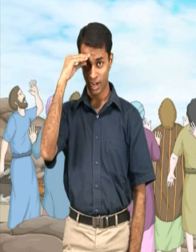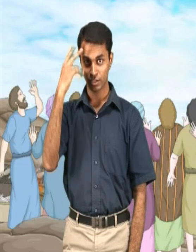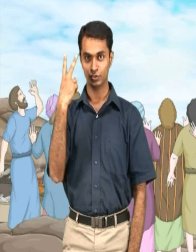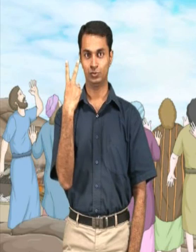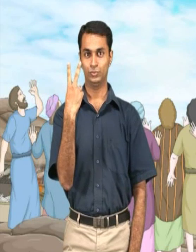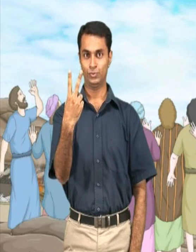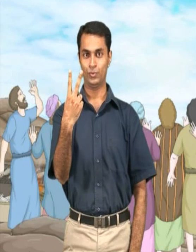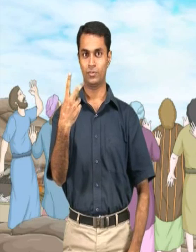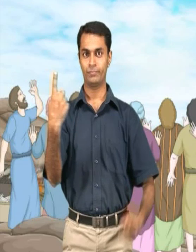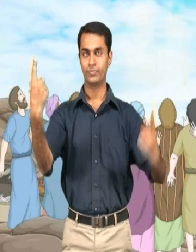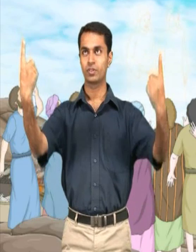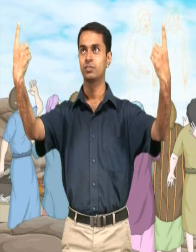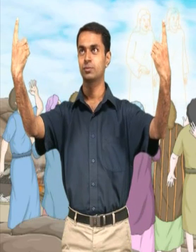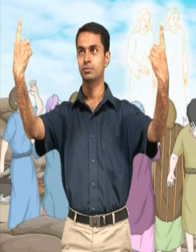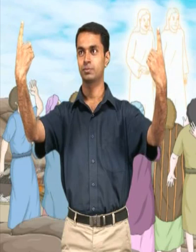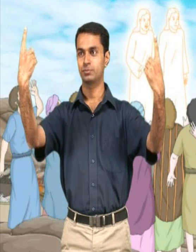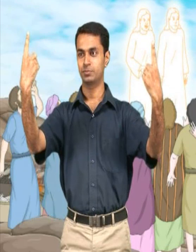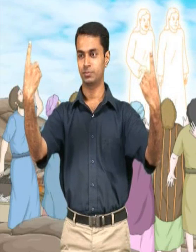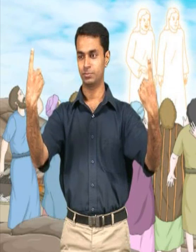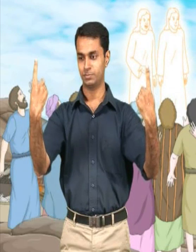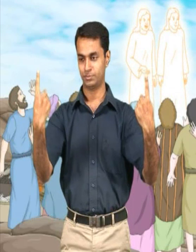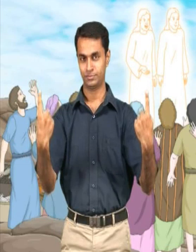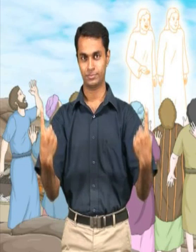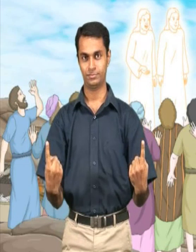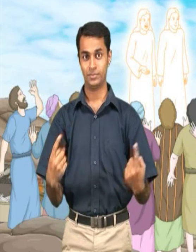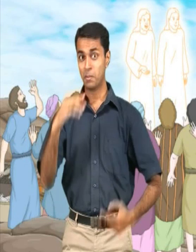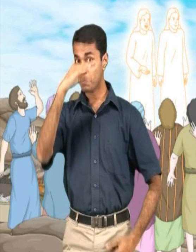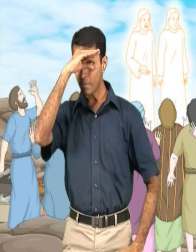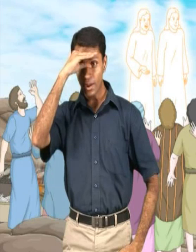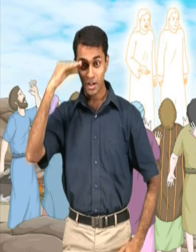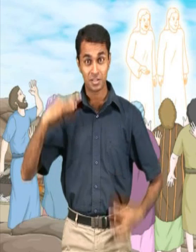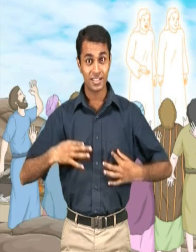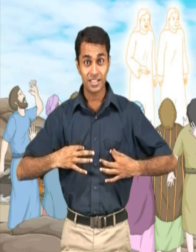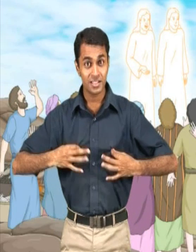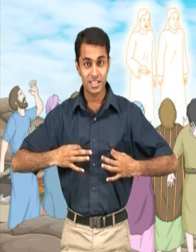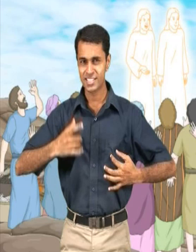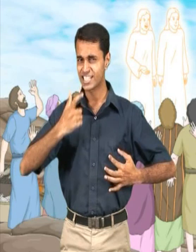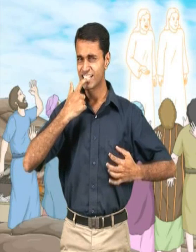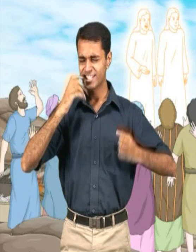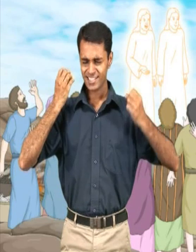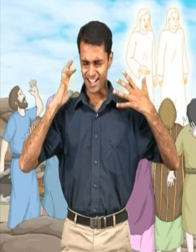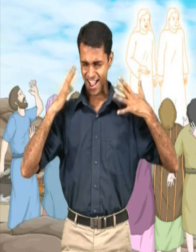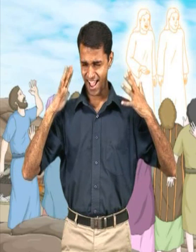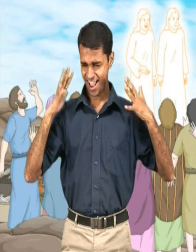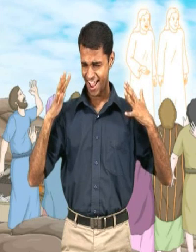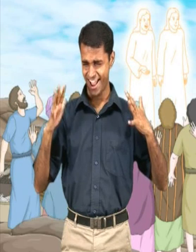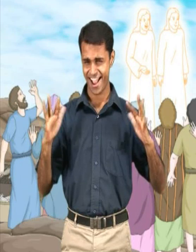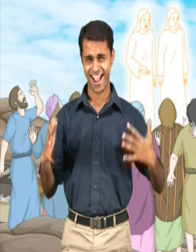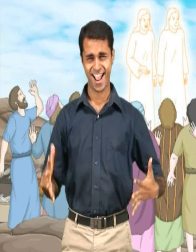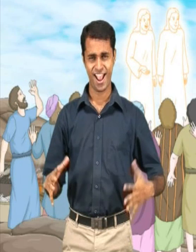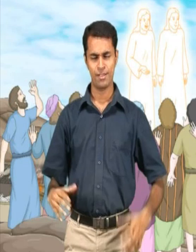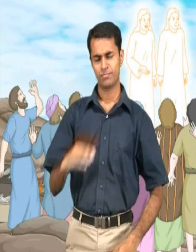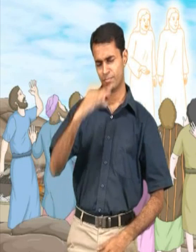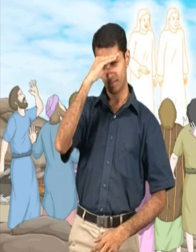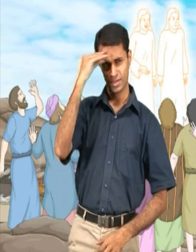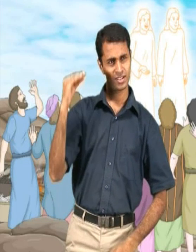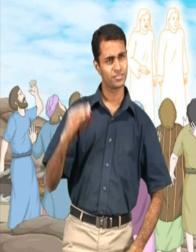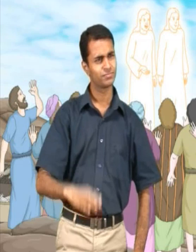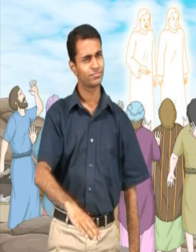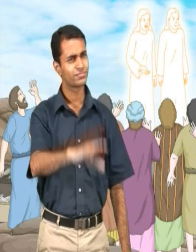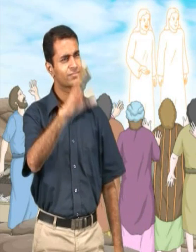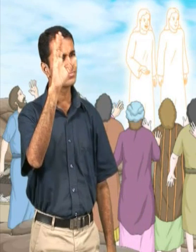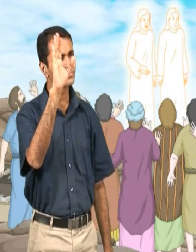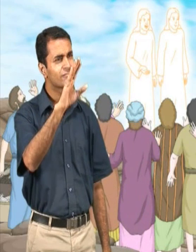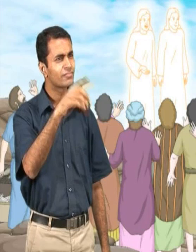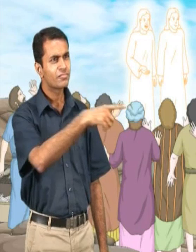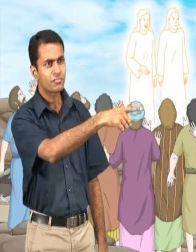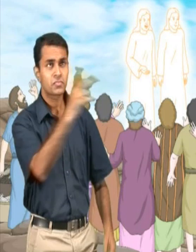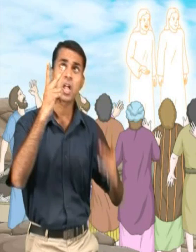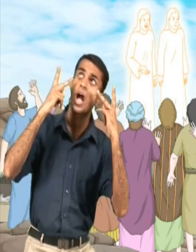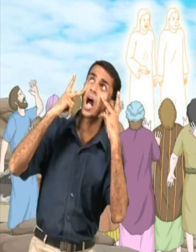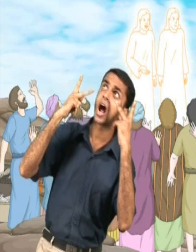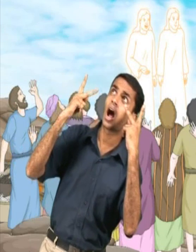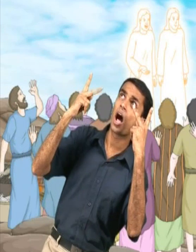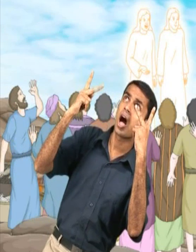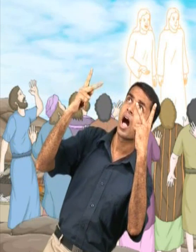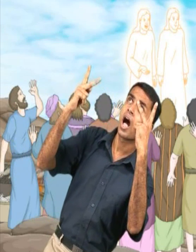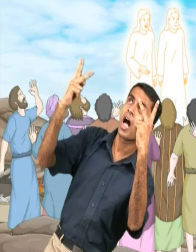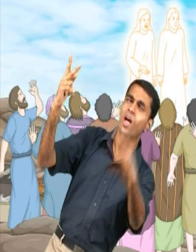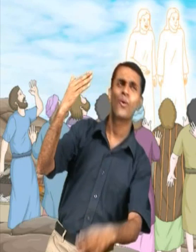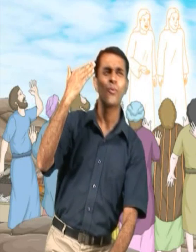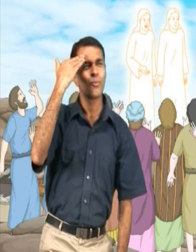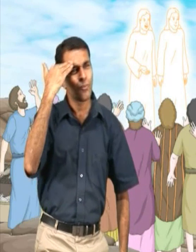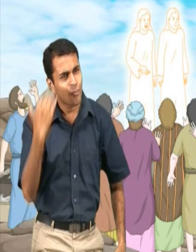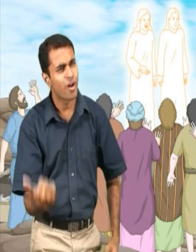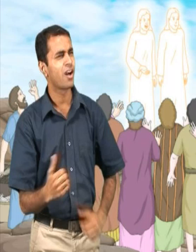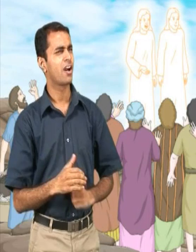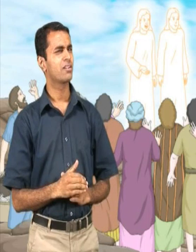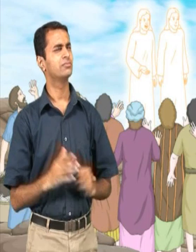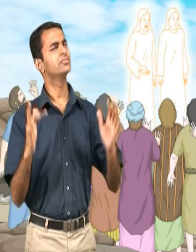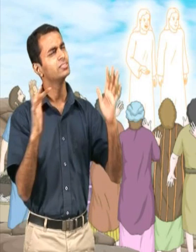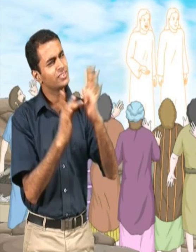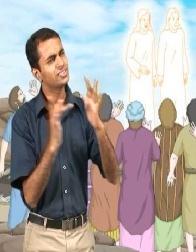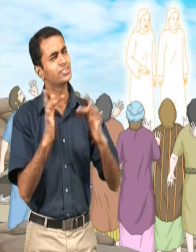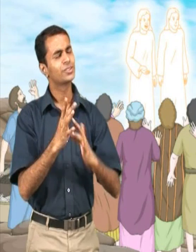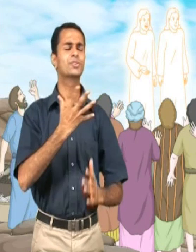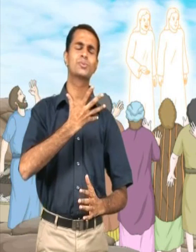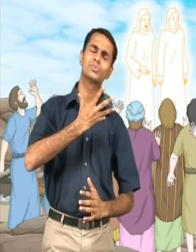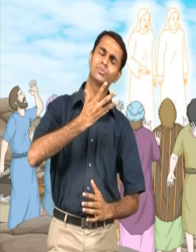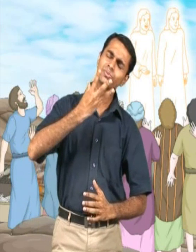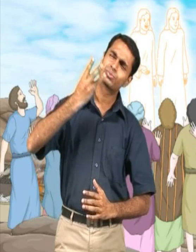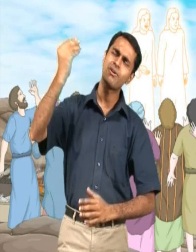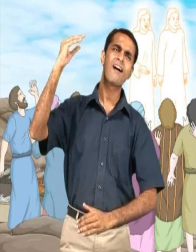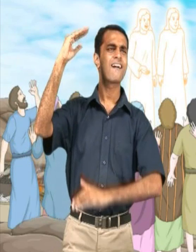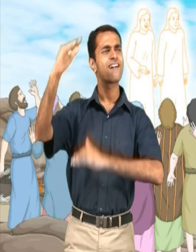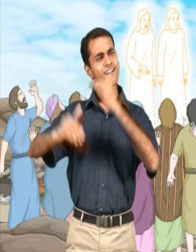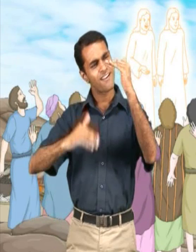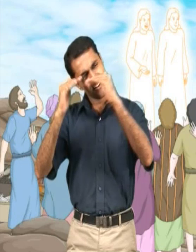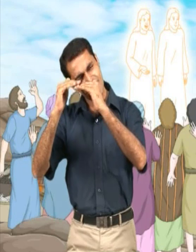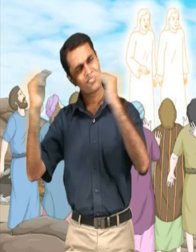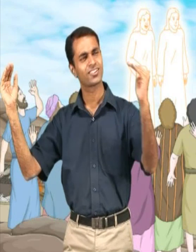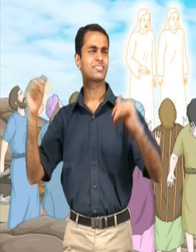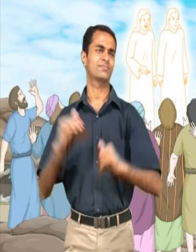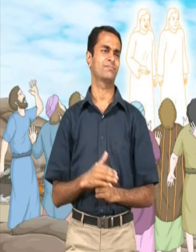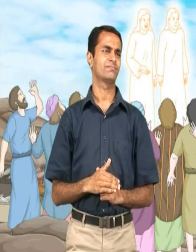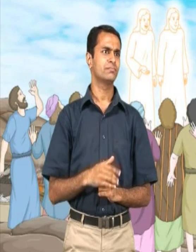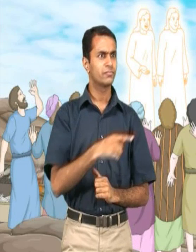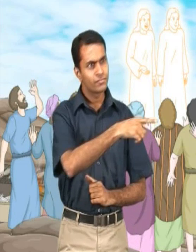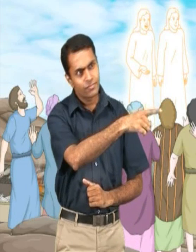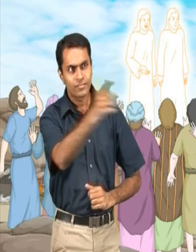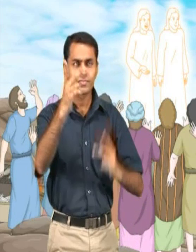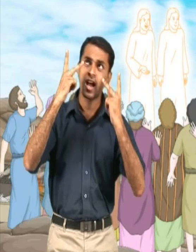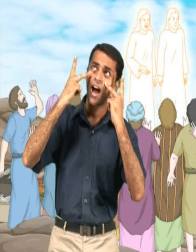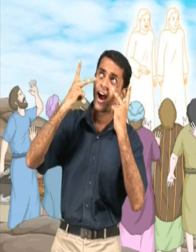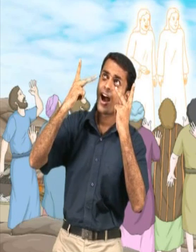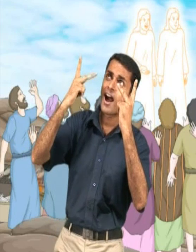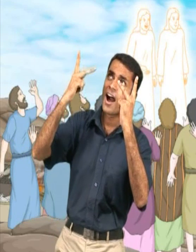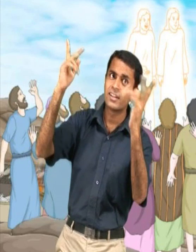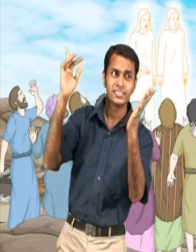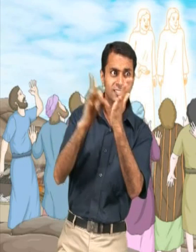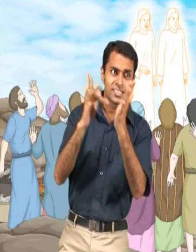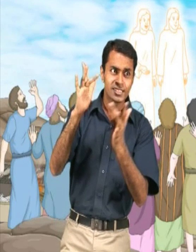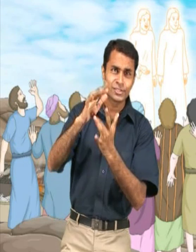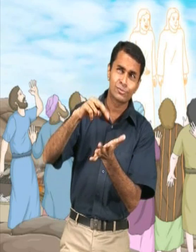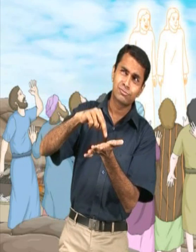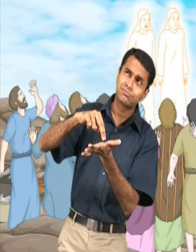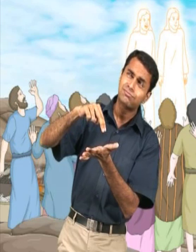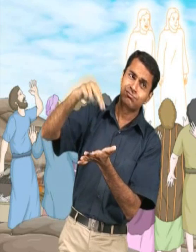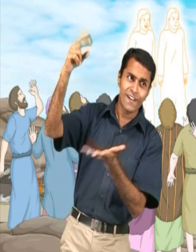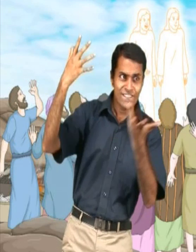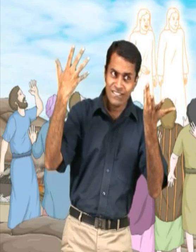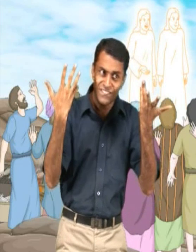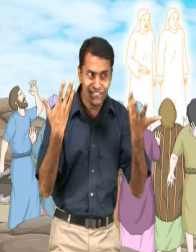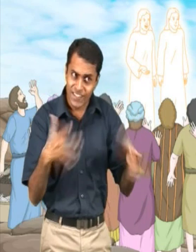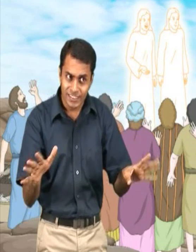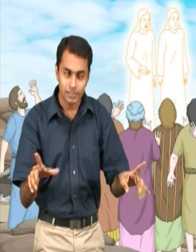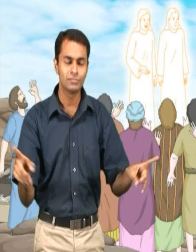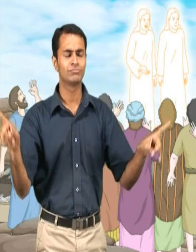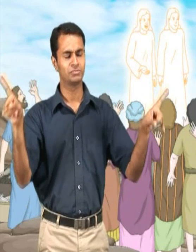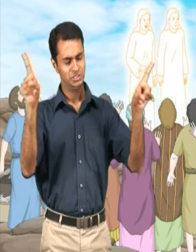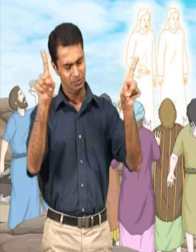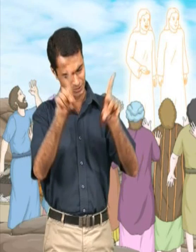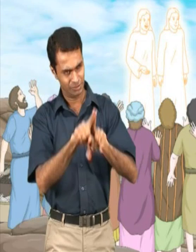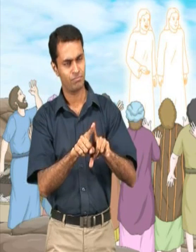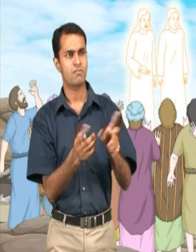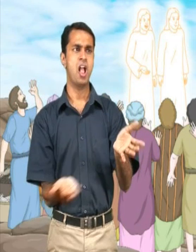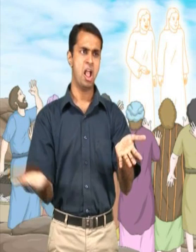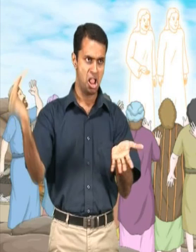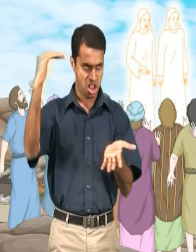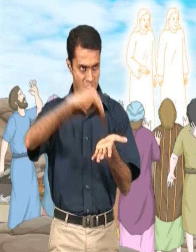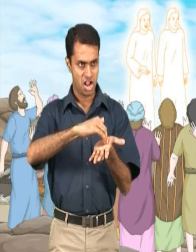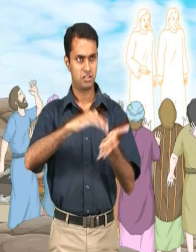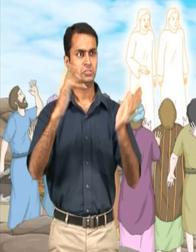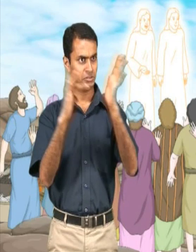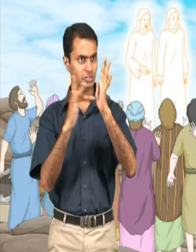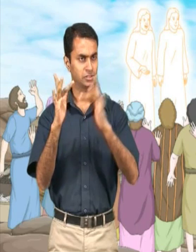They were looking intently into the sky as He was going, when suddenly two men dressed in white stood beside them. “Men of Galilee,” they said, “why do you stand here looking into the sky?